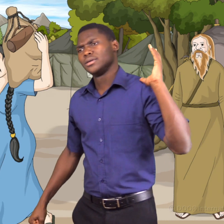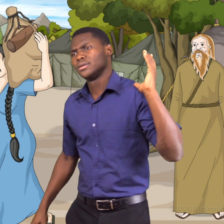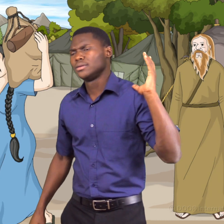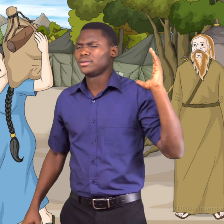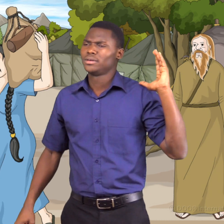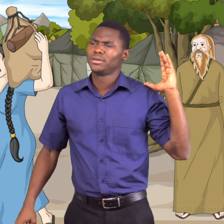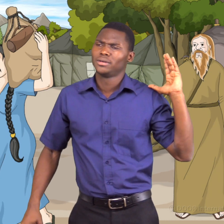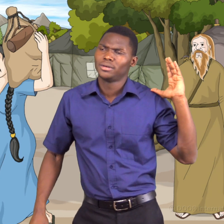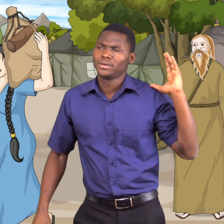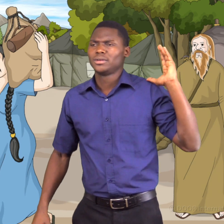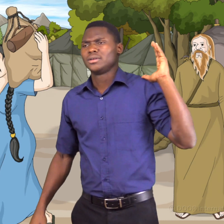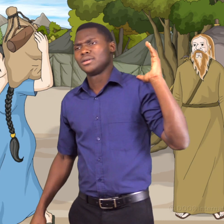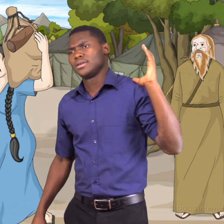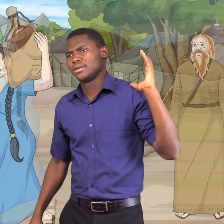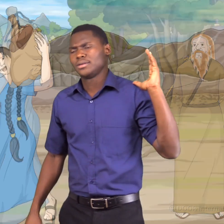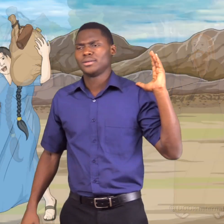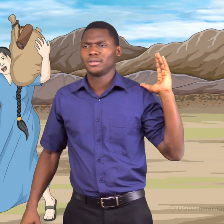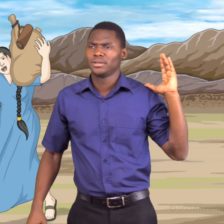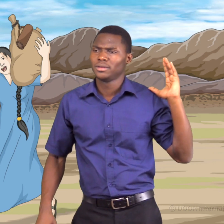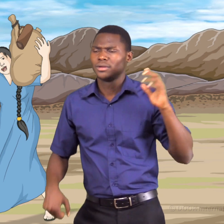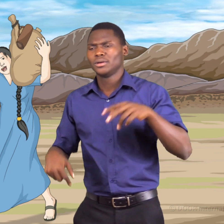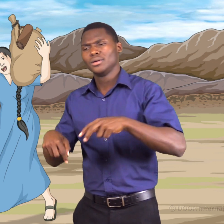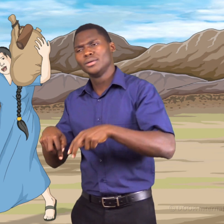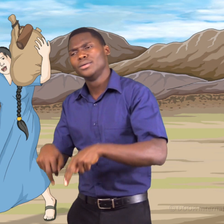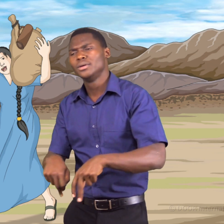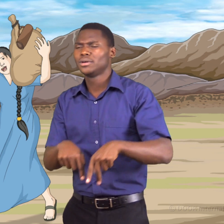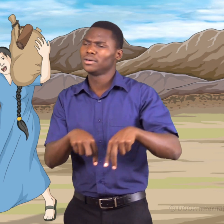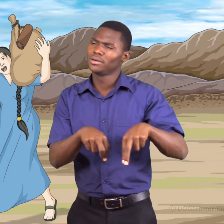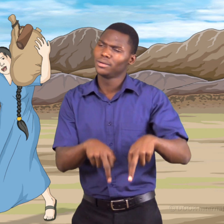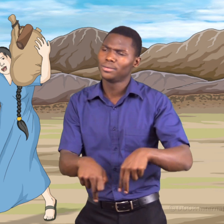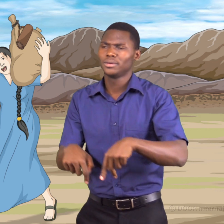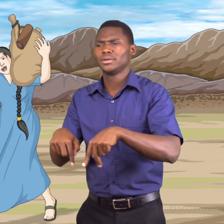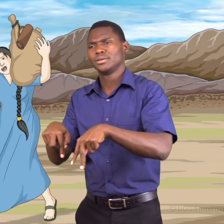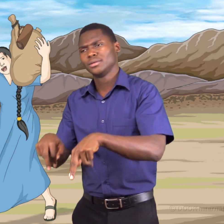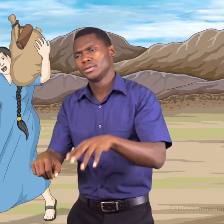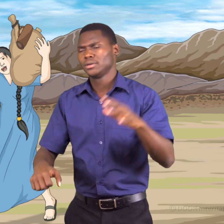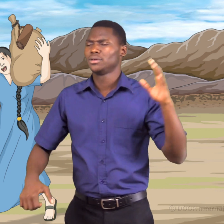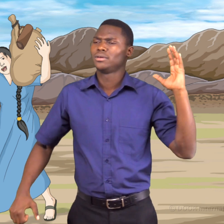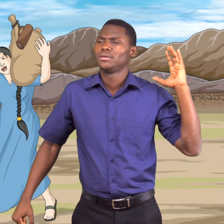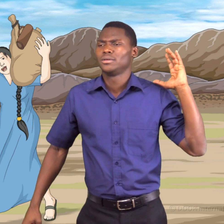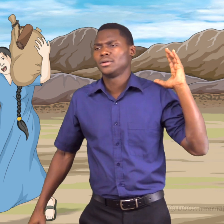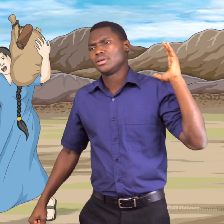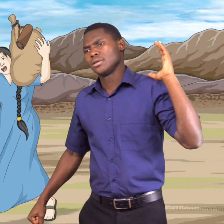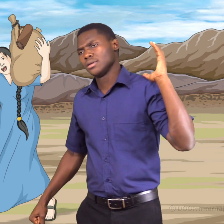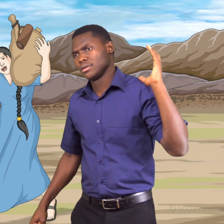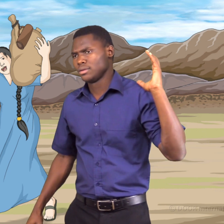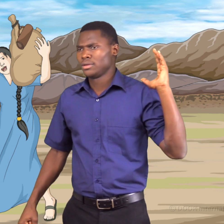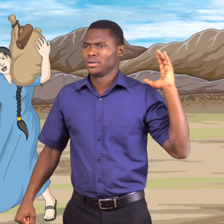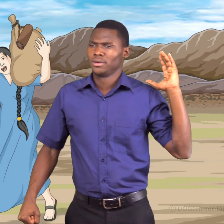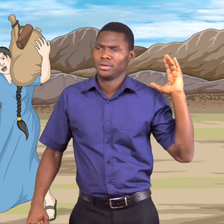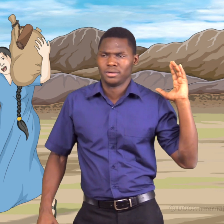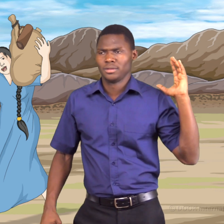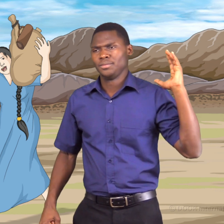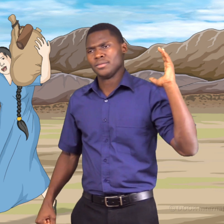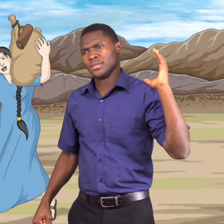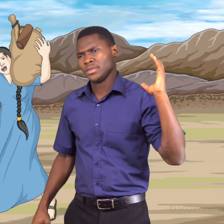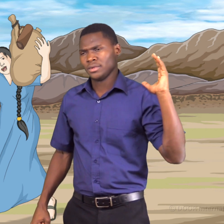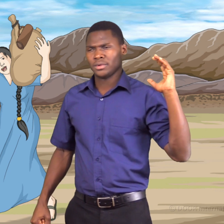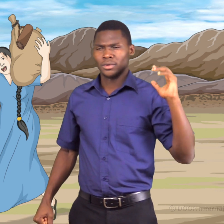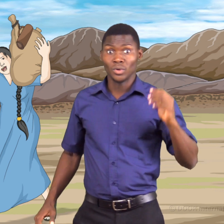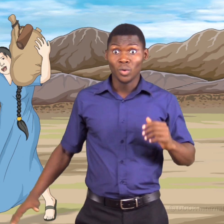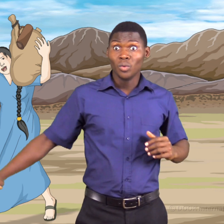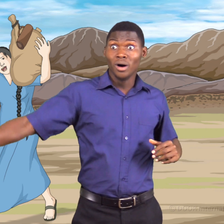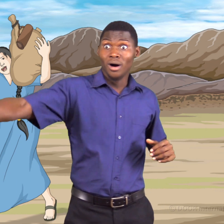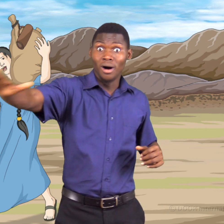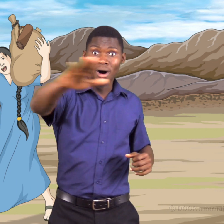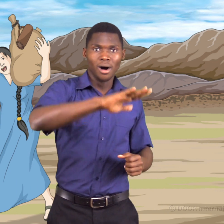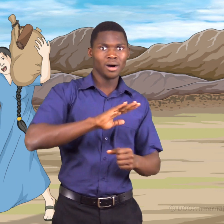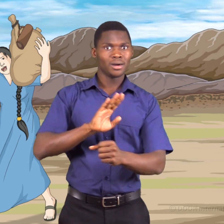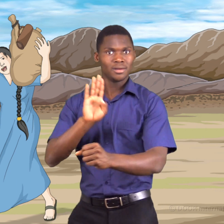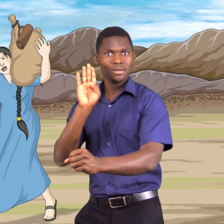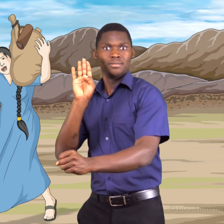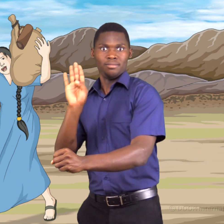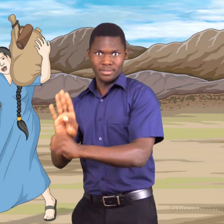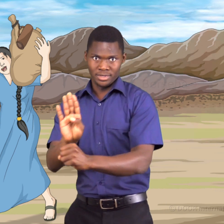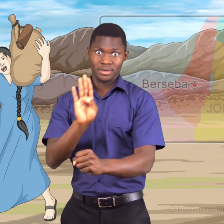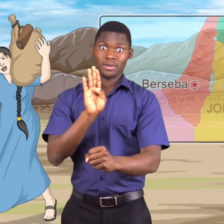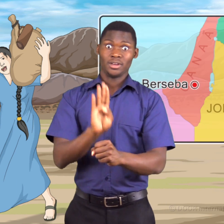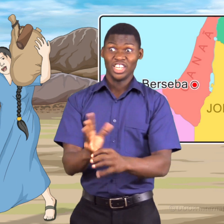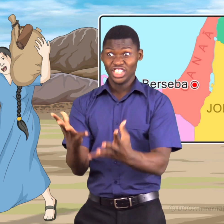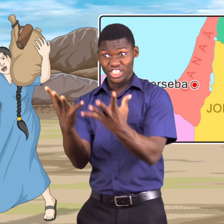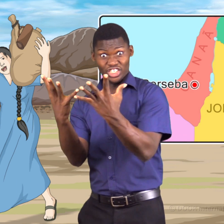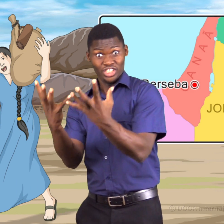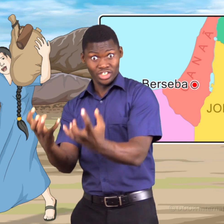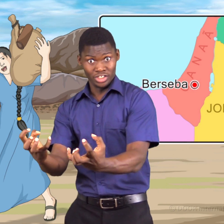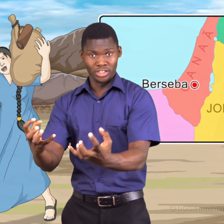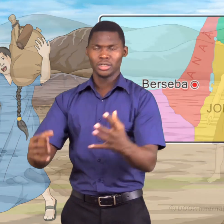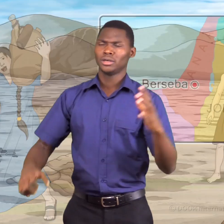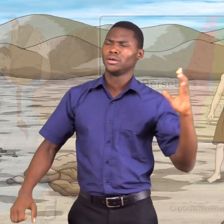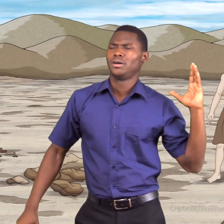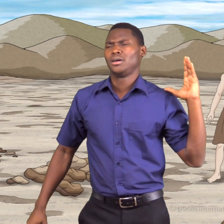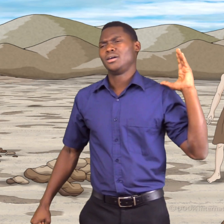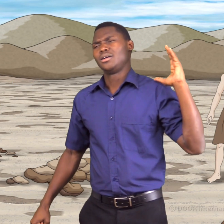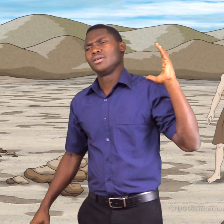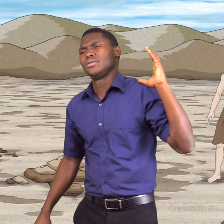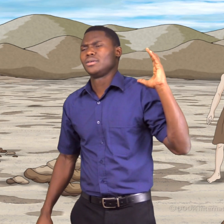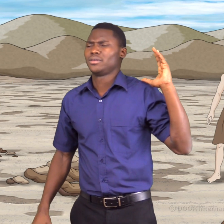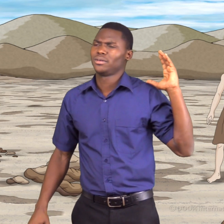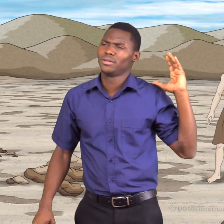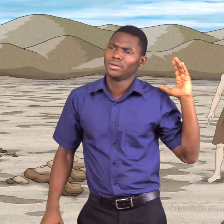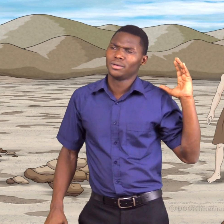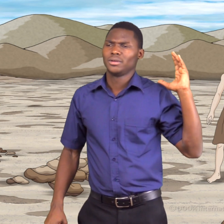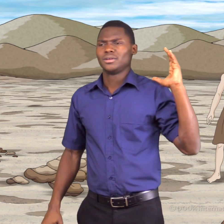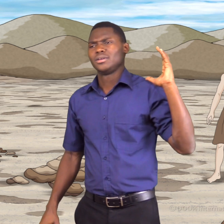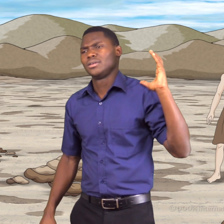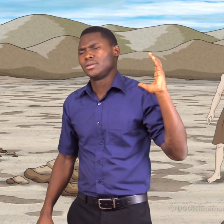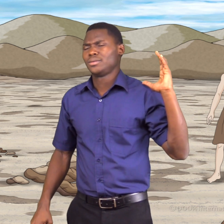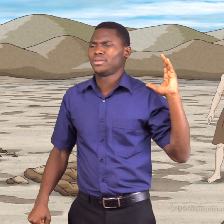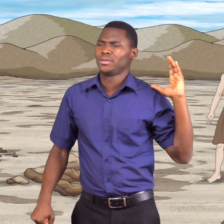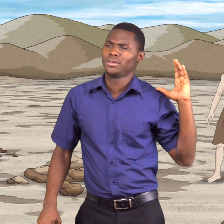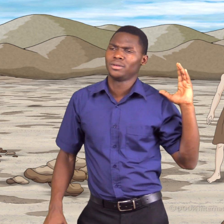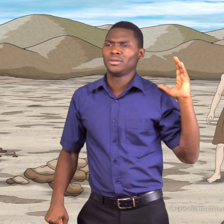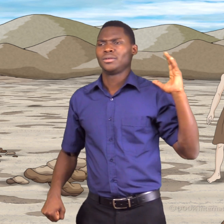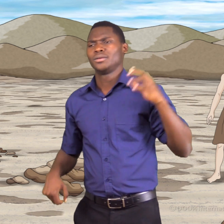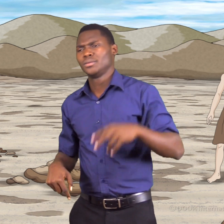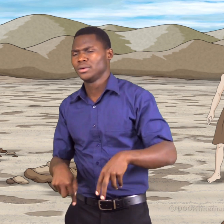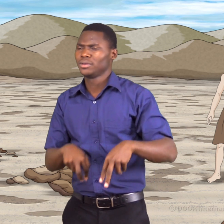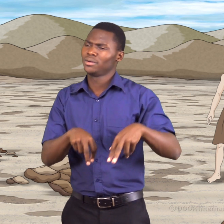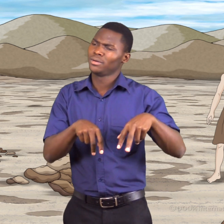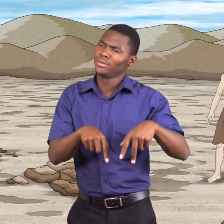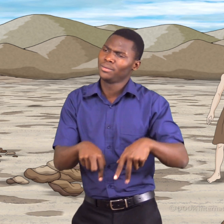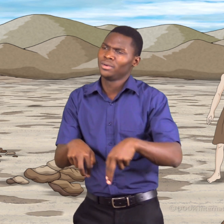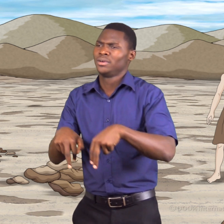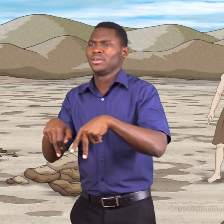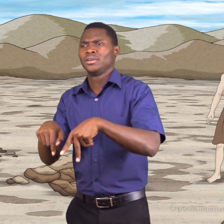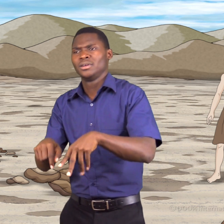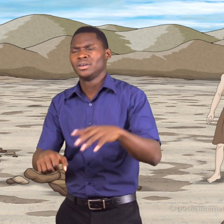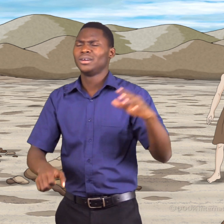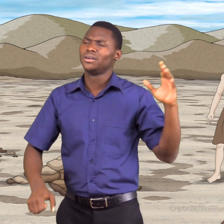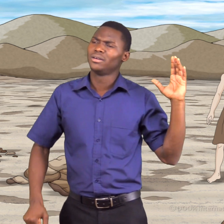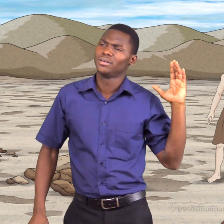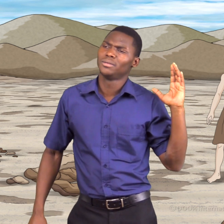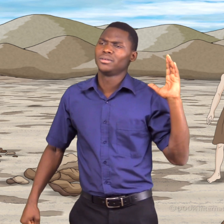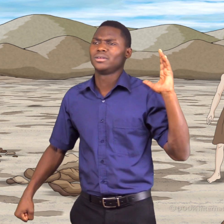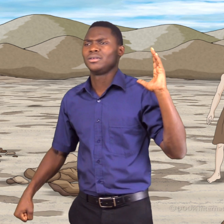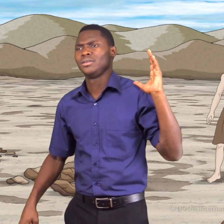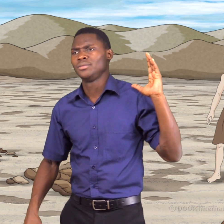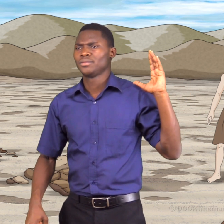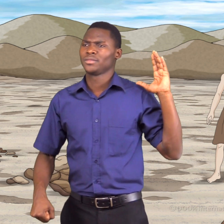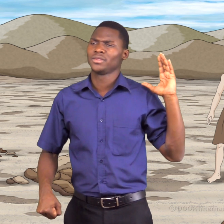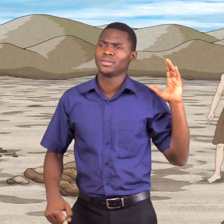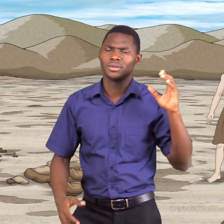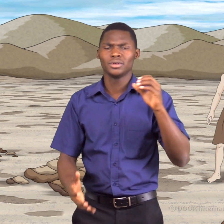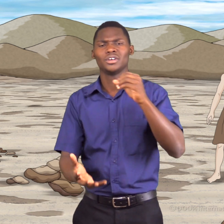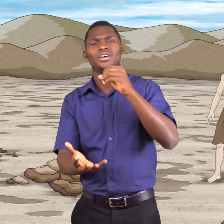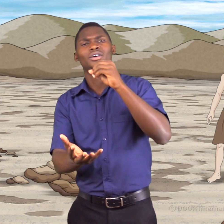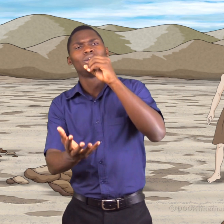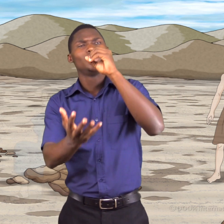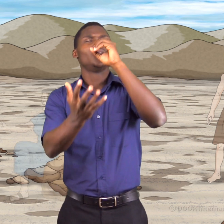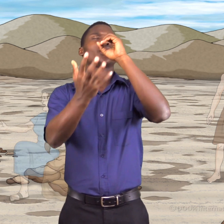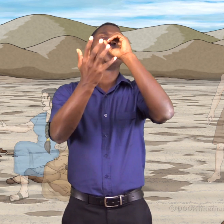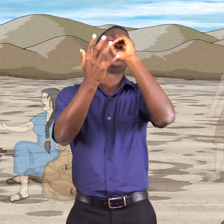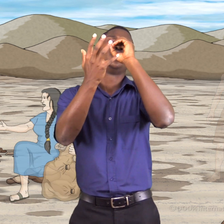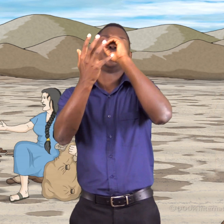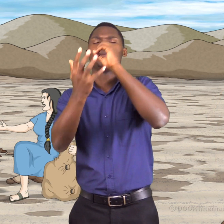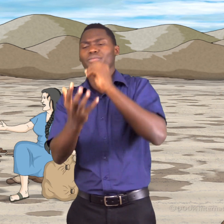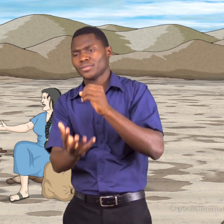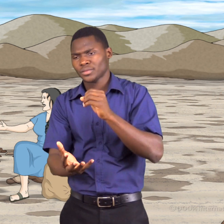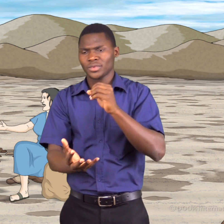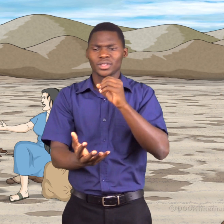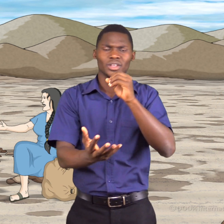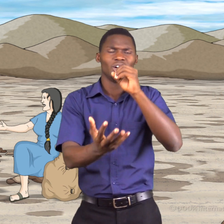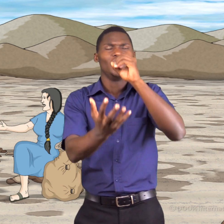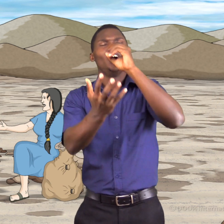She left and wandered in the Wilderness of Beersheba.